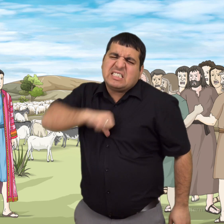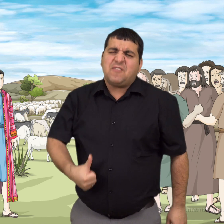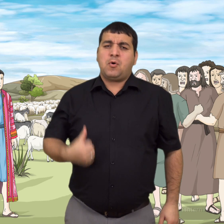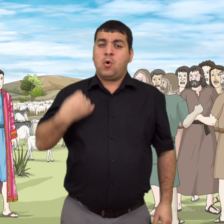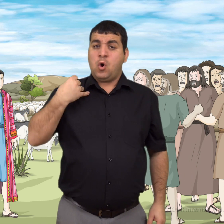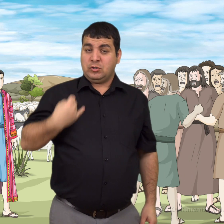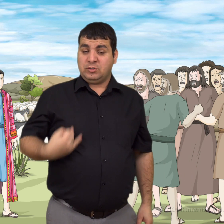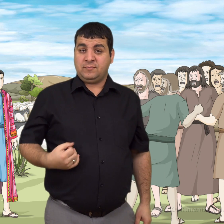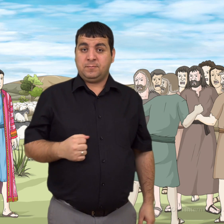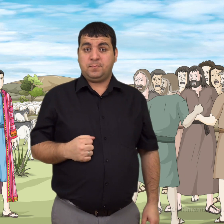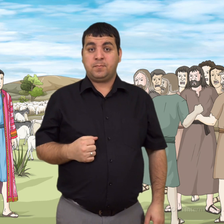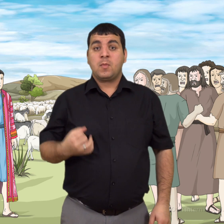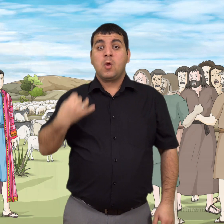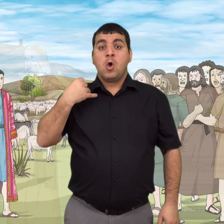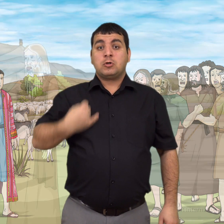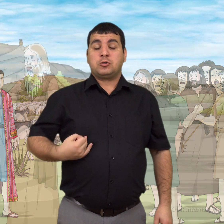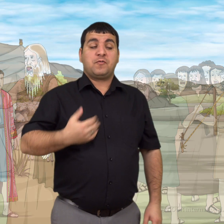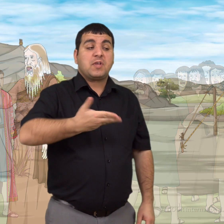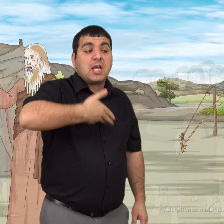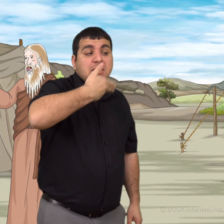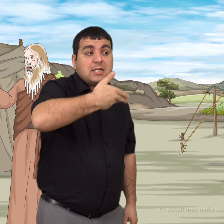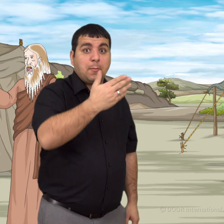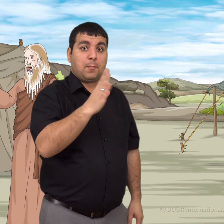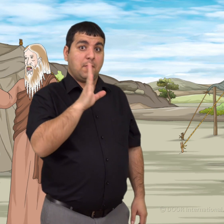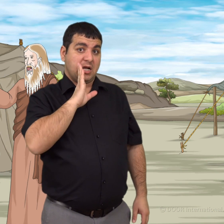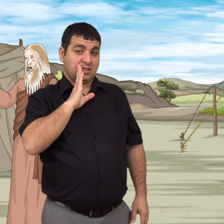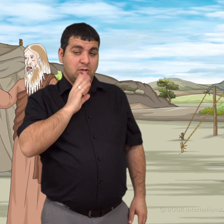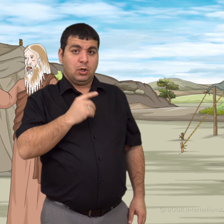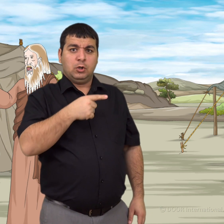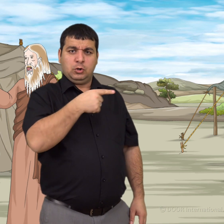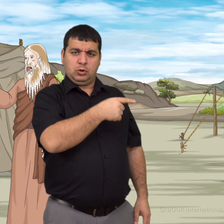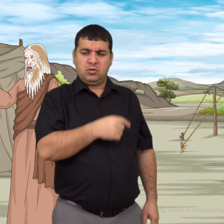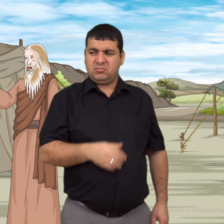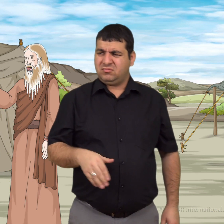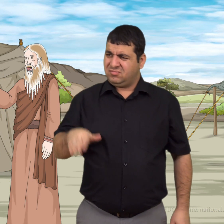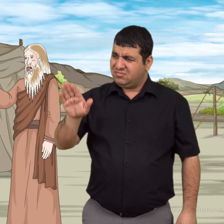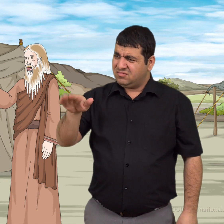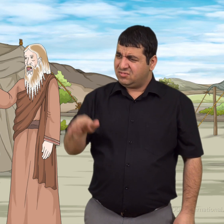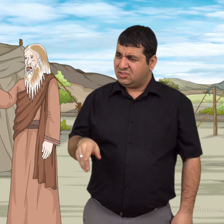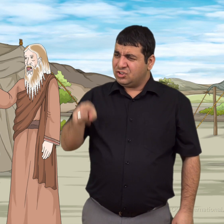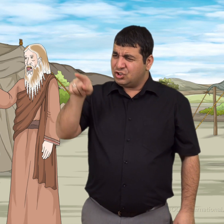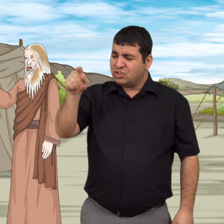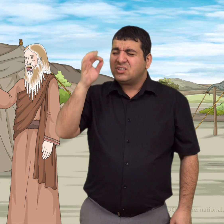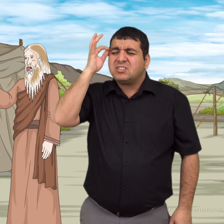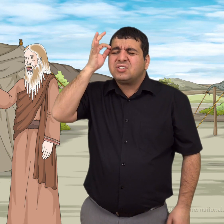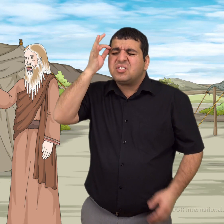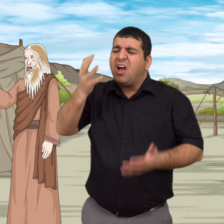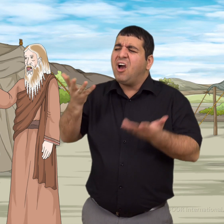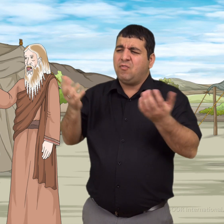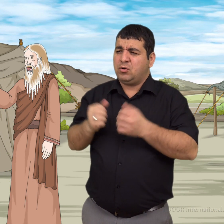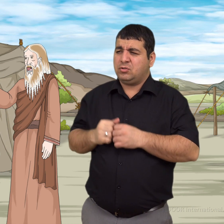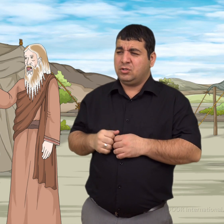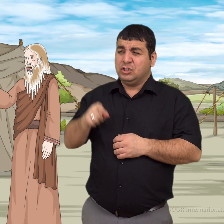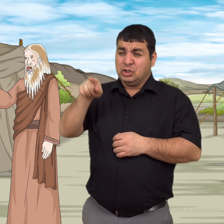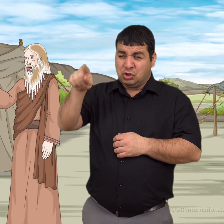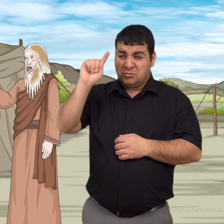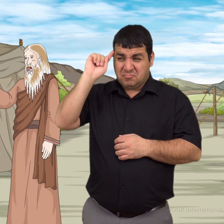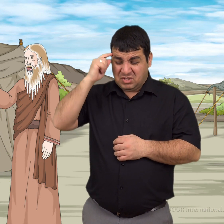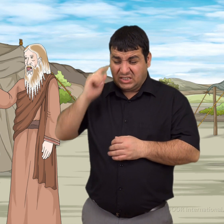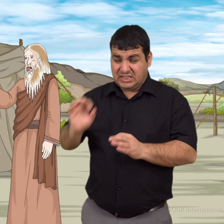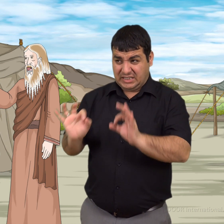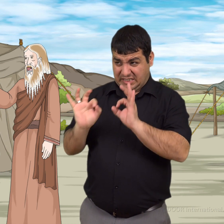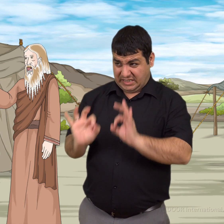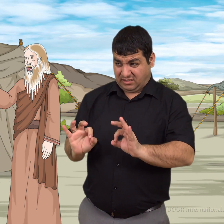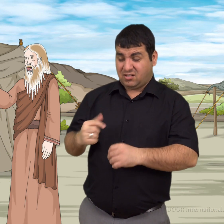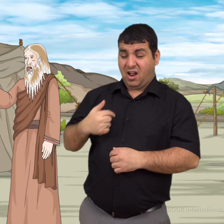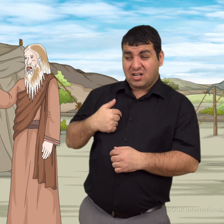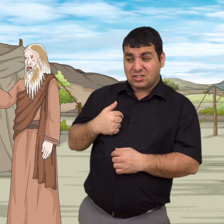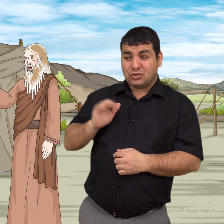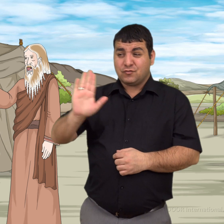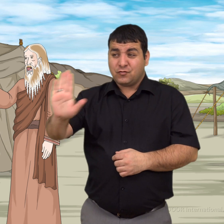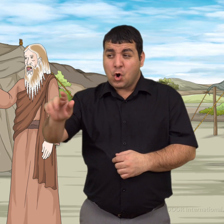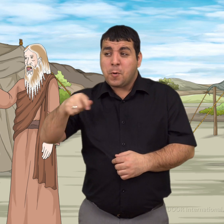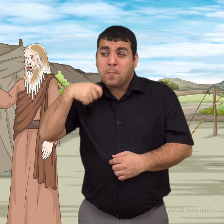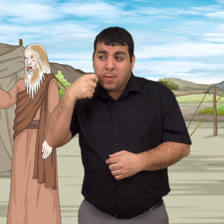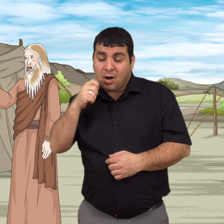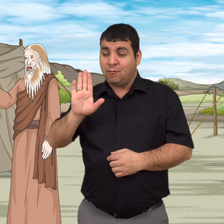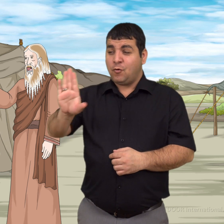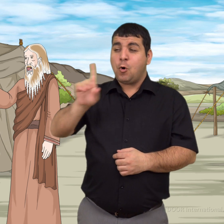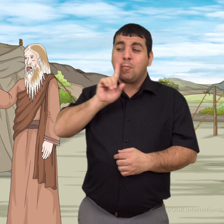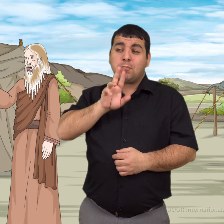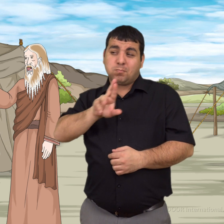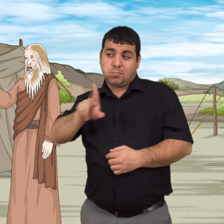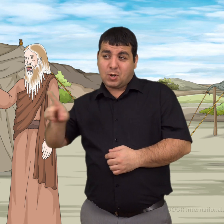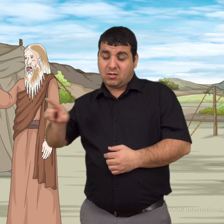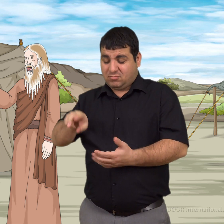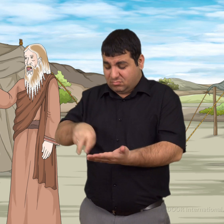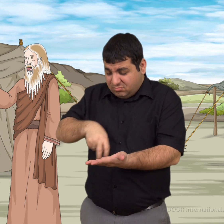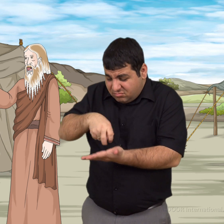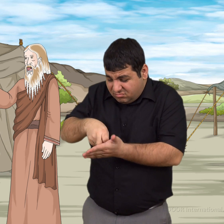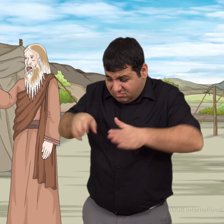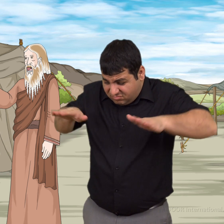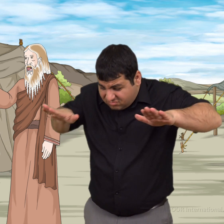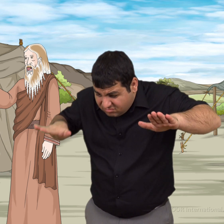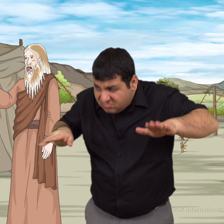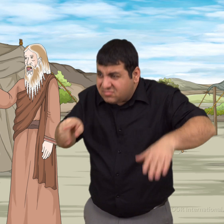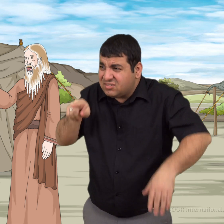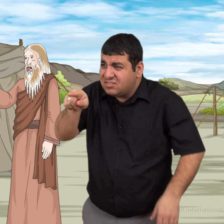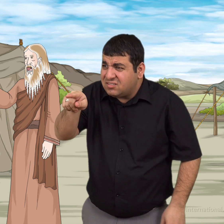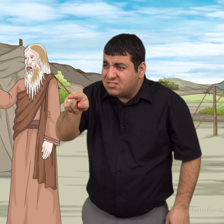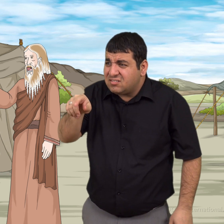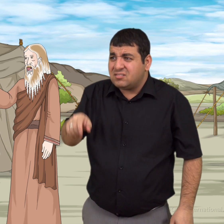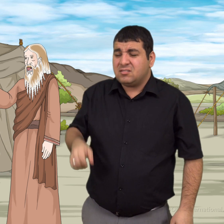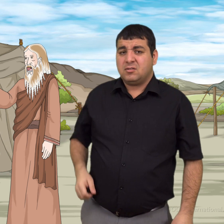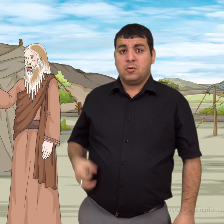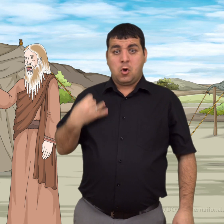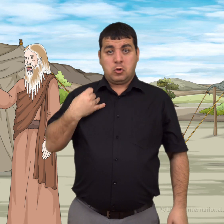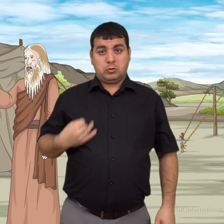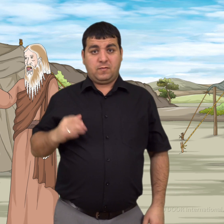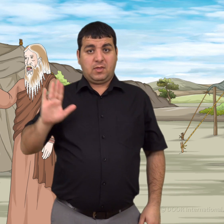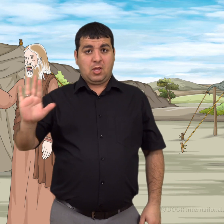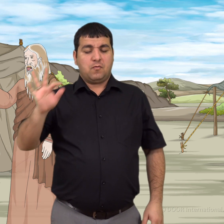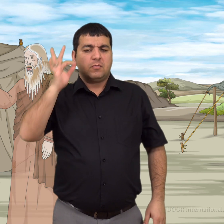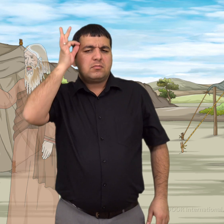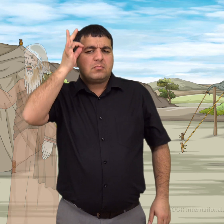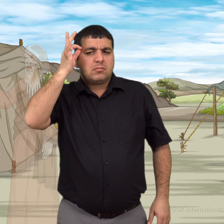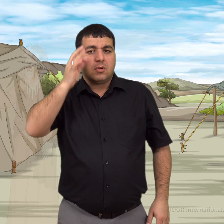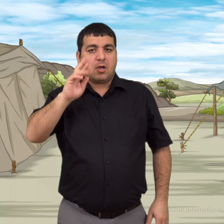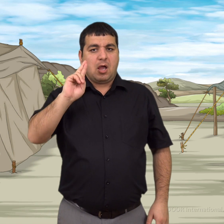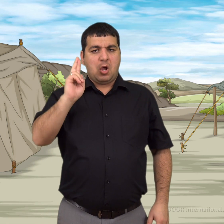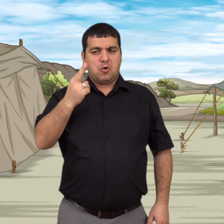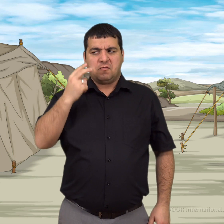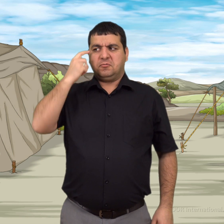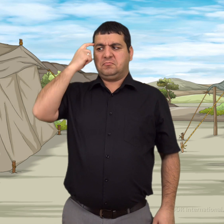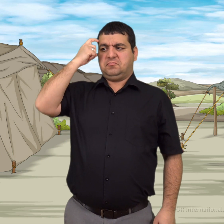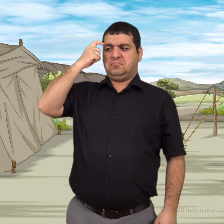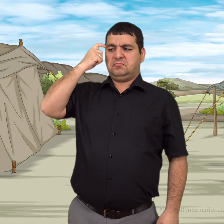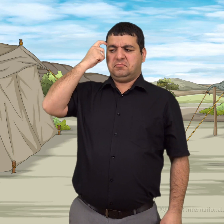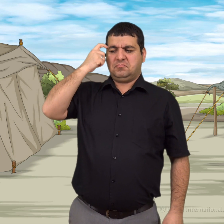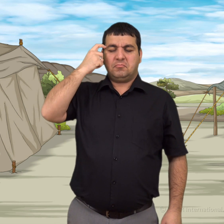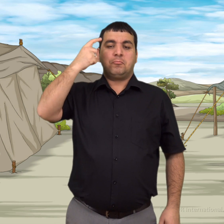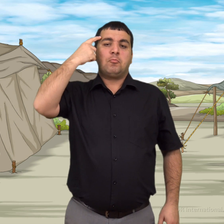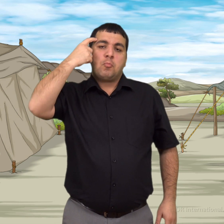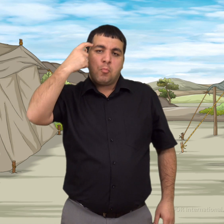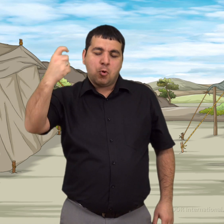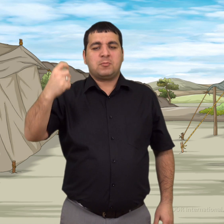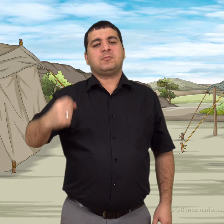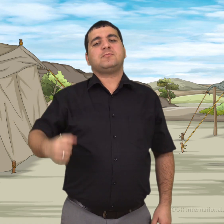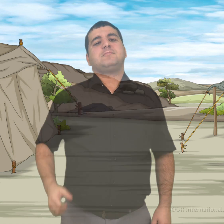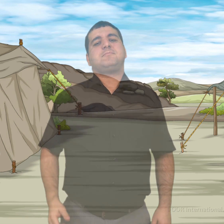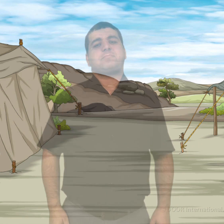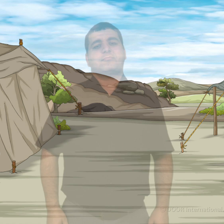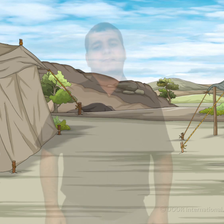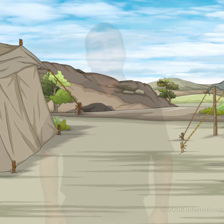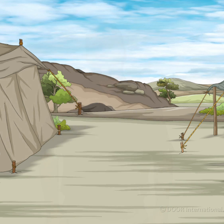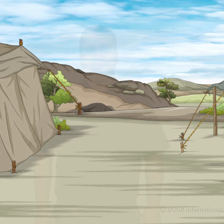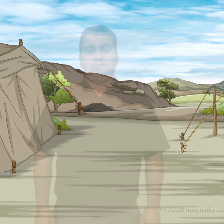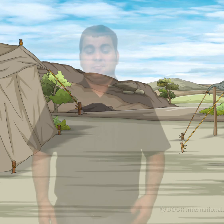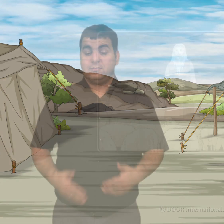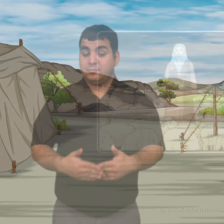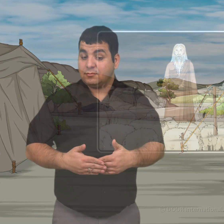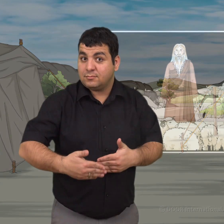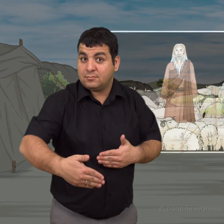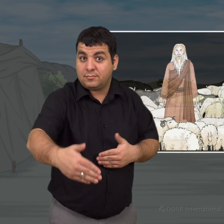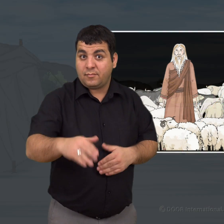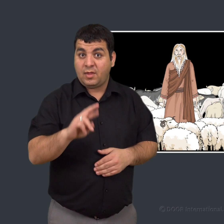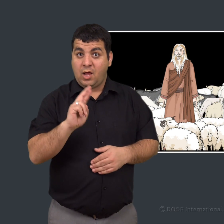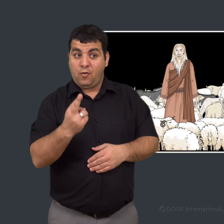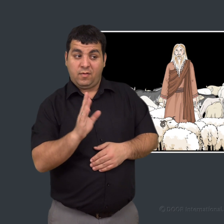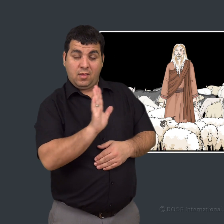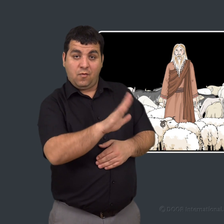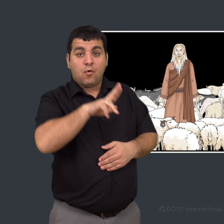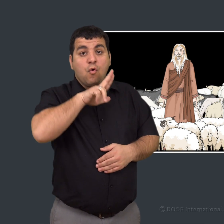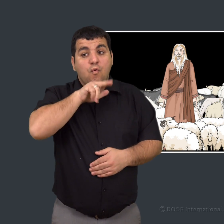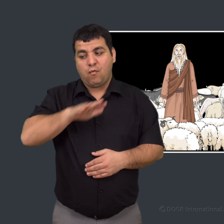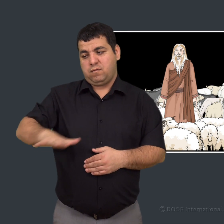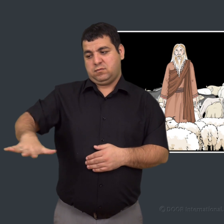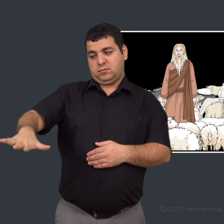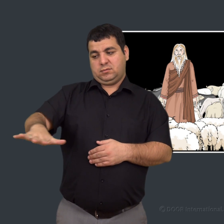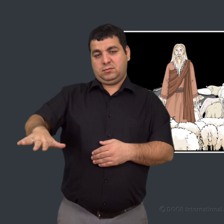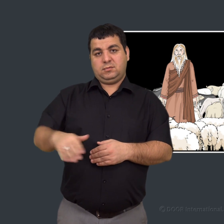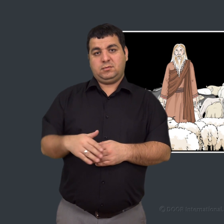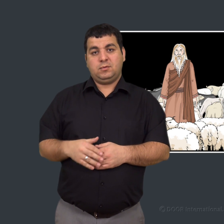He told his father and brothers, but his father rebuked him and said, “What is this dream that you have had? Will your mother and brothers and I actually come and bow down to the ground before you?” And his brothers were jealous of him, but his father kept in mind what he had said.